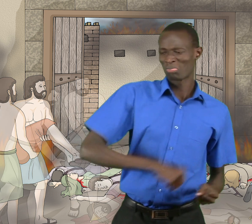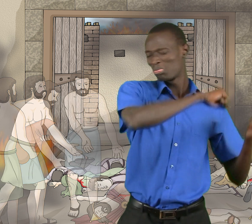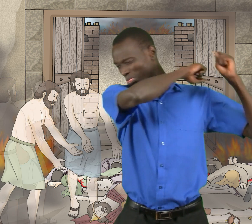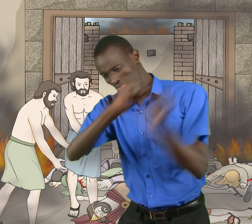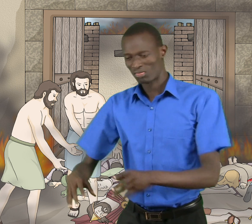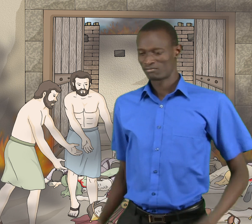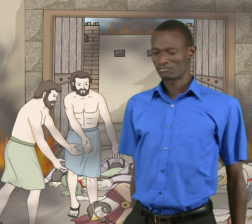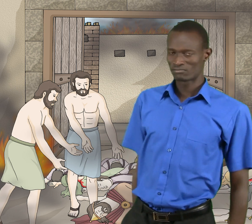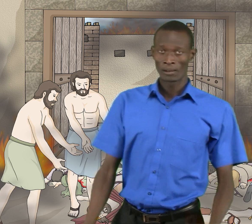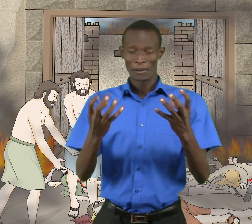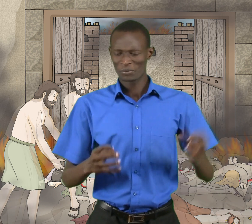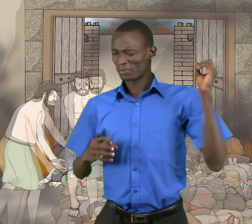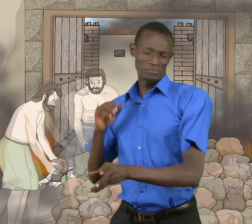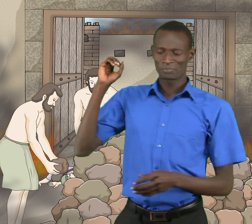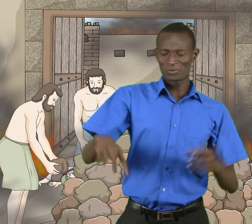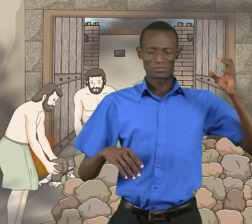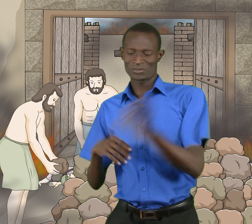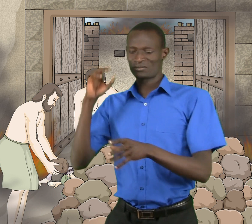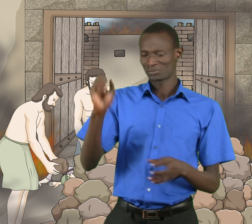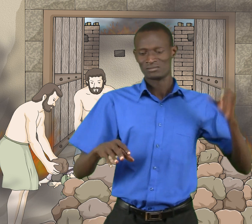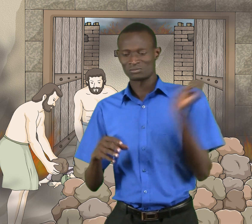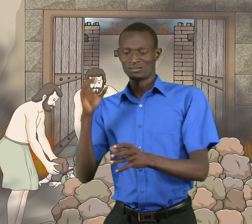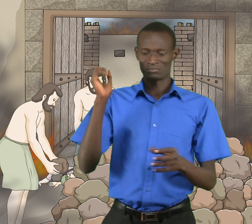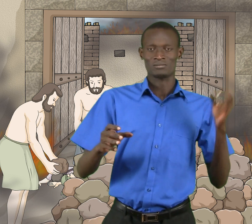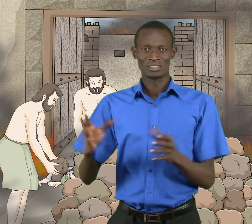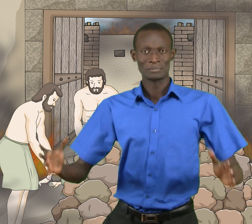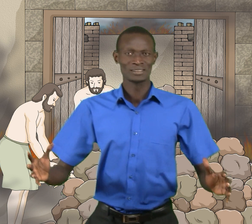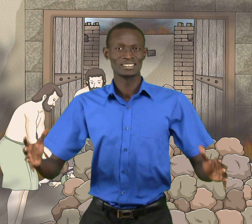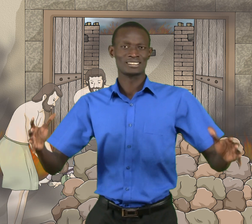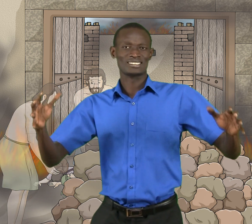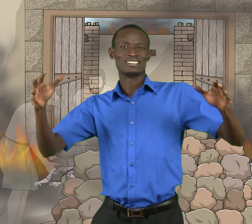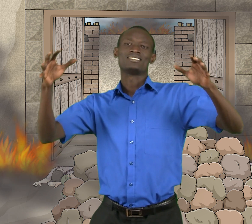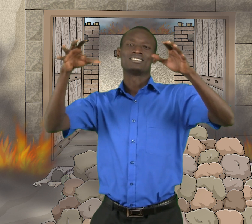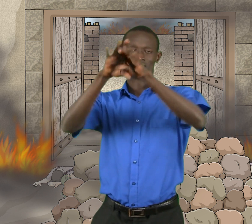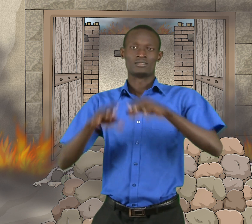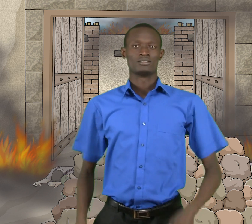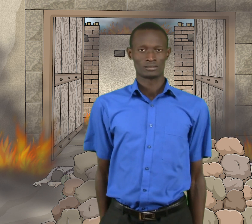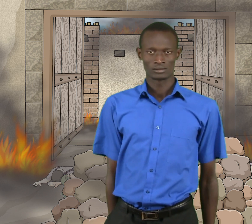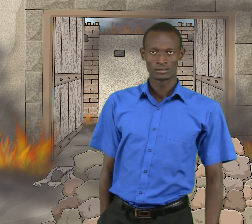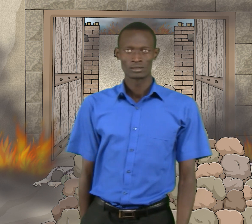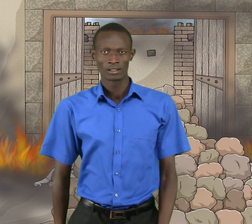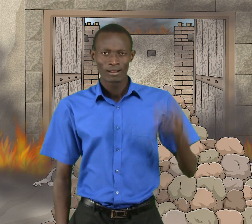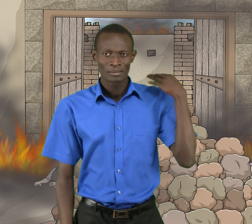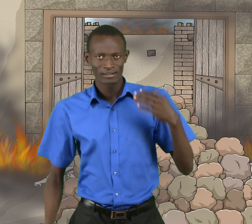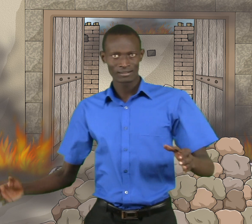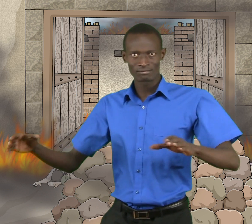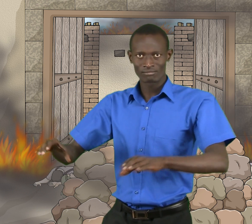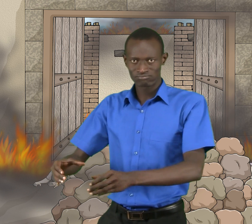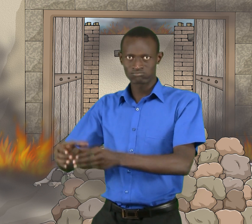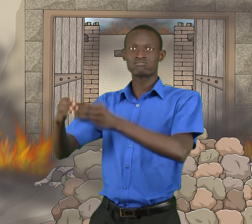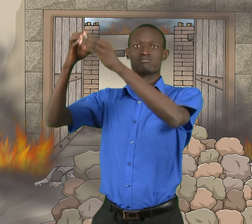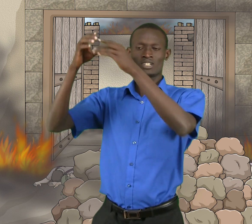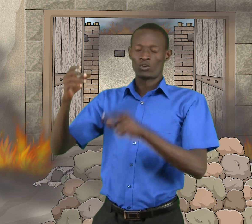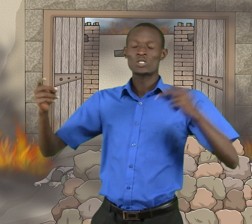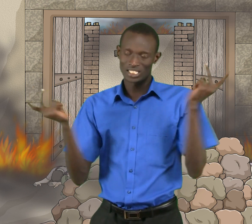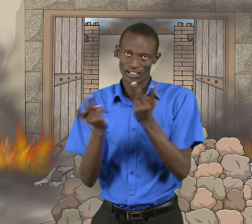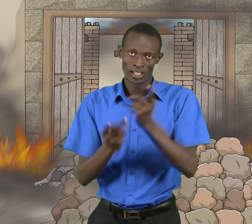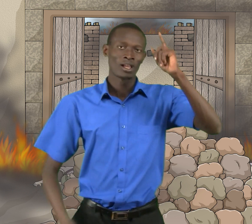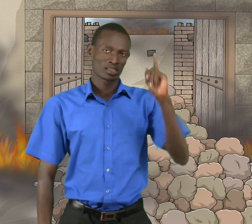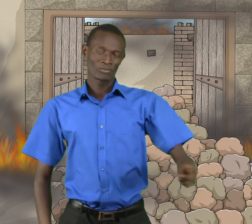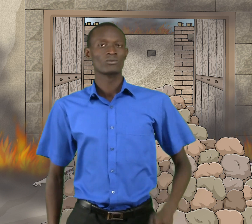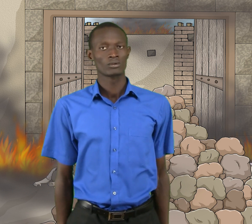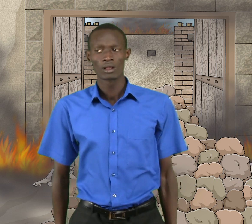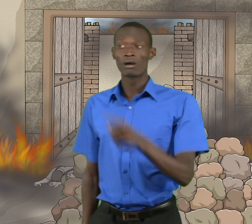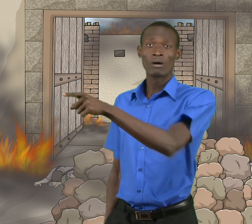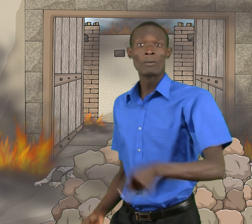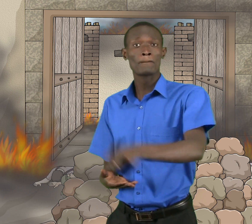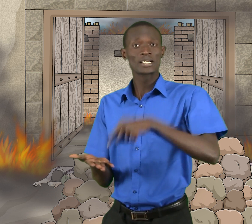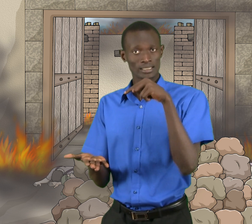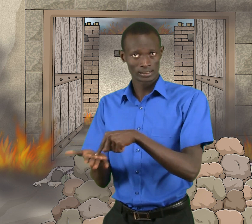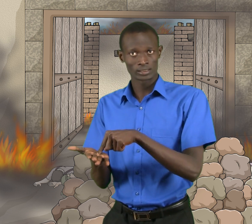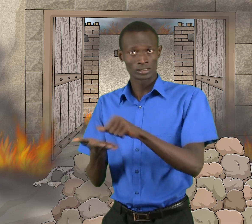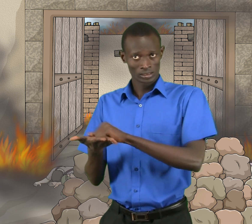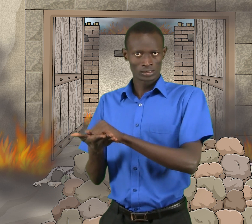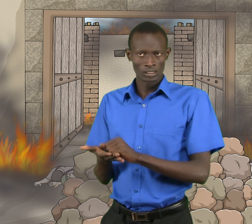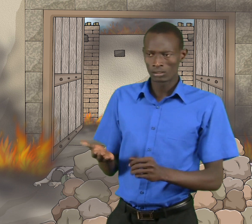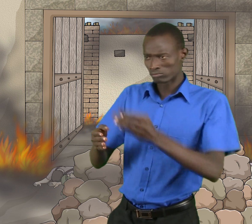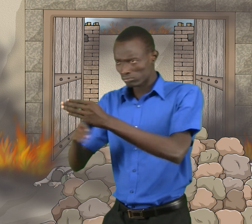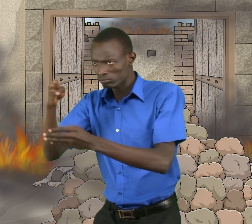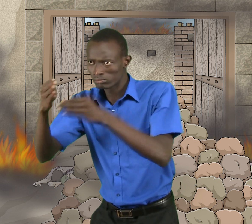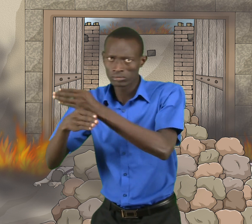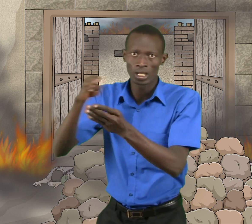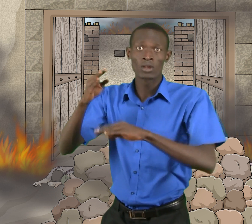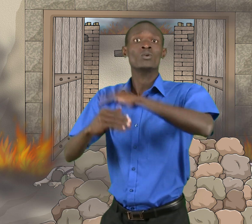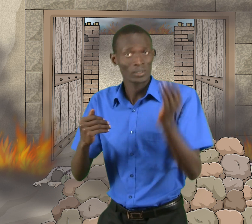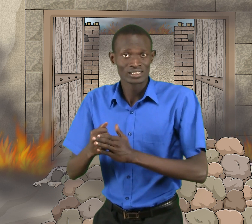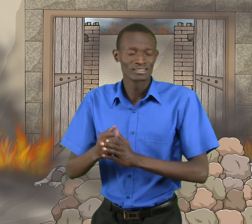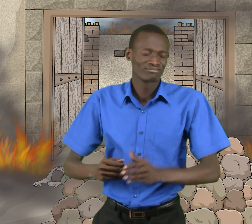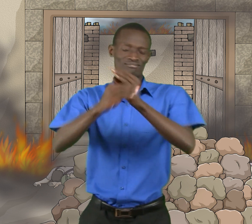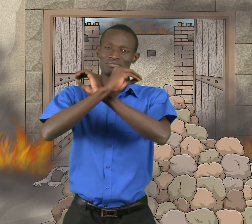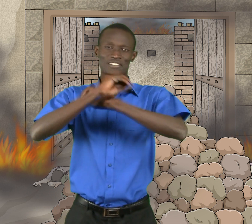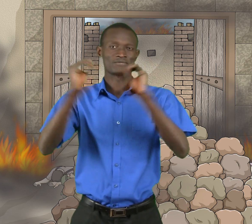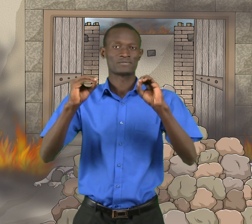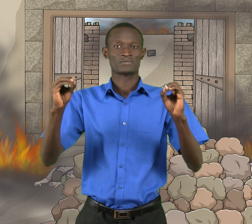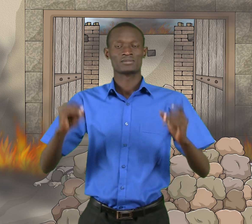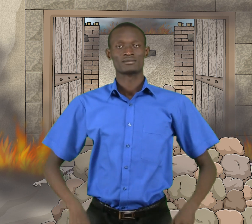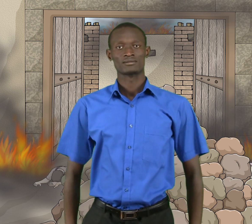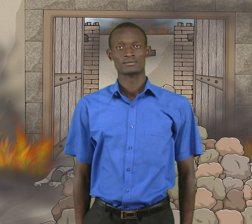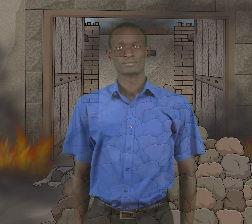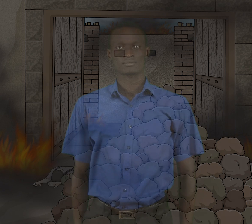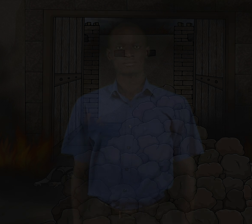And over it they raised a large pile of rocks, which remains to this day.